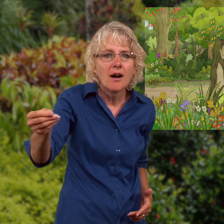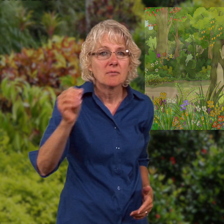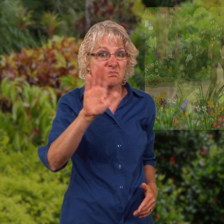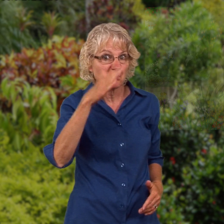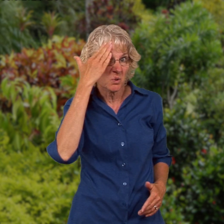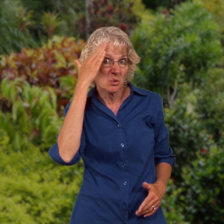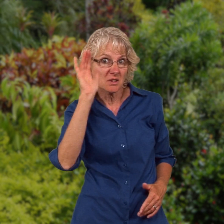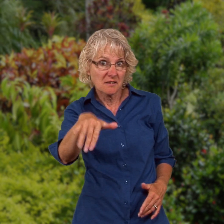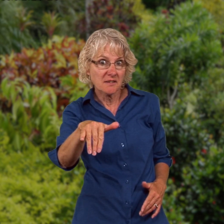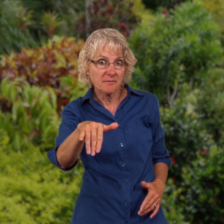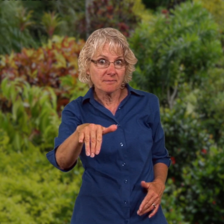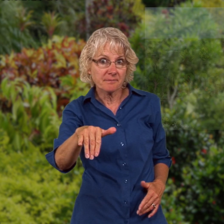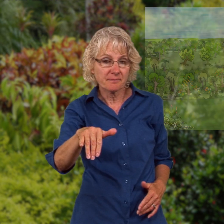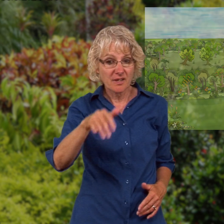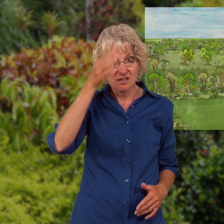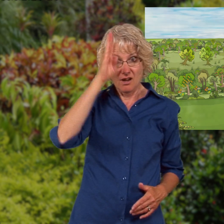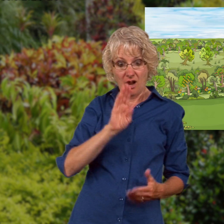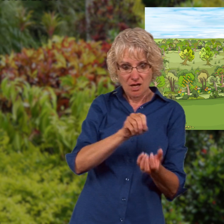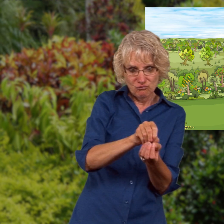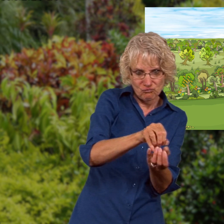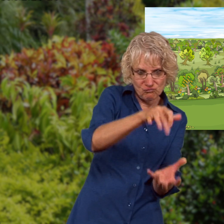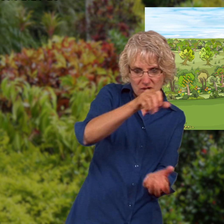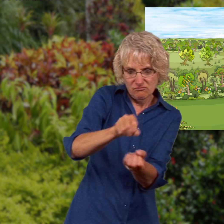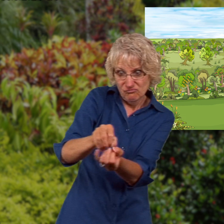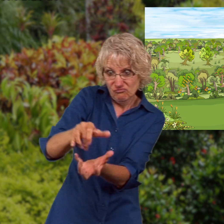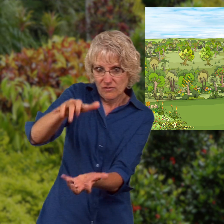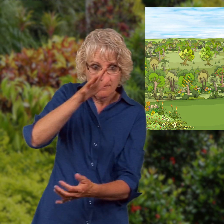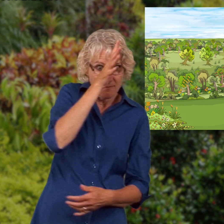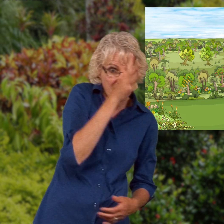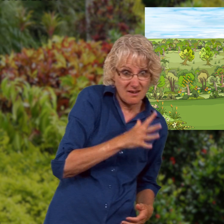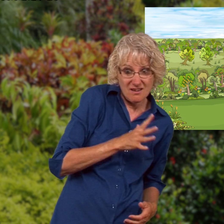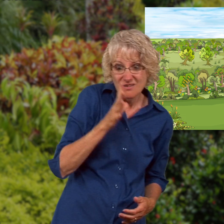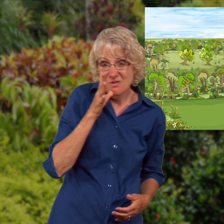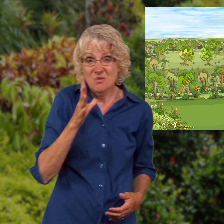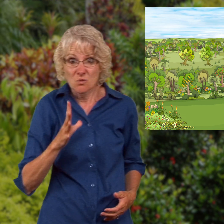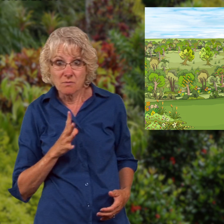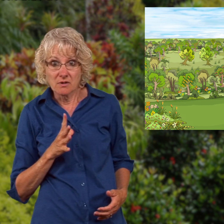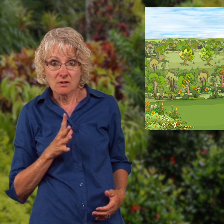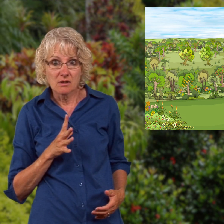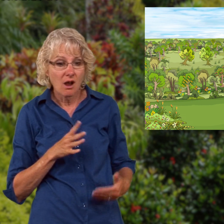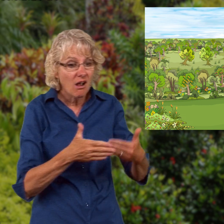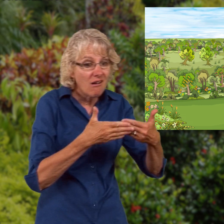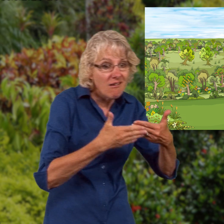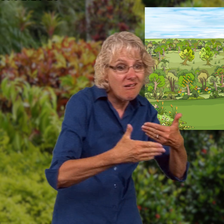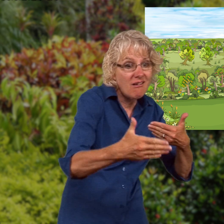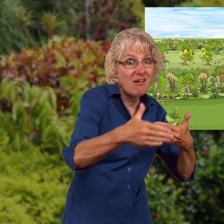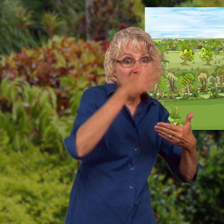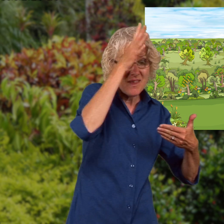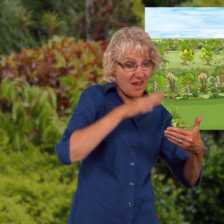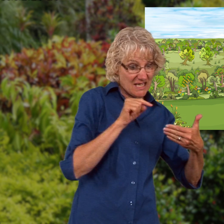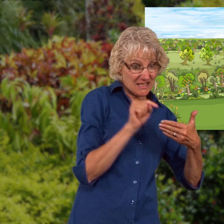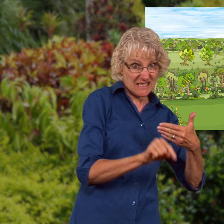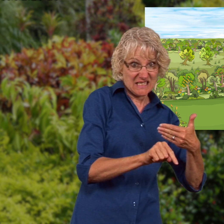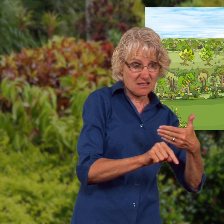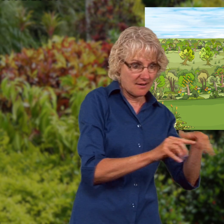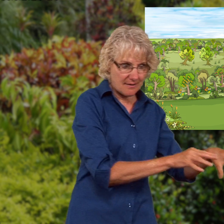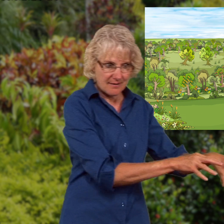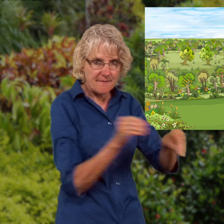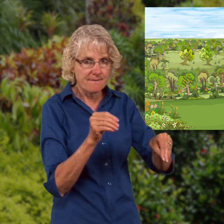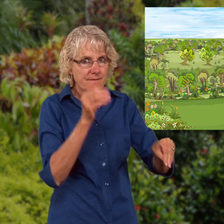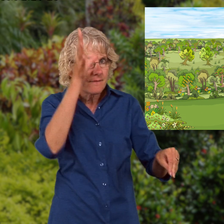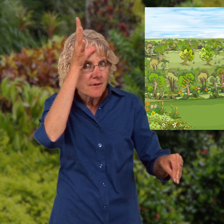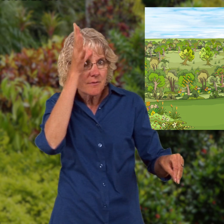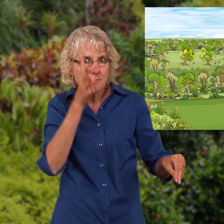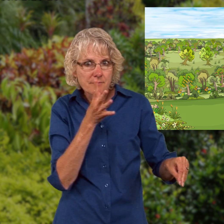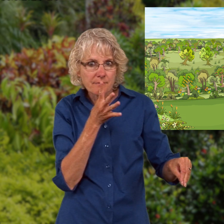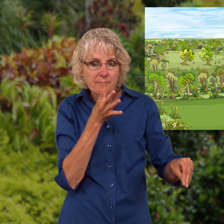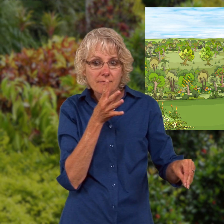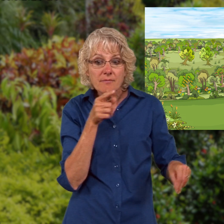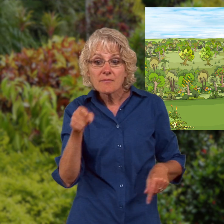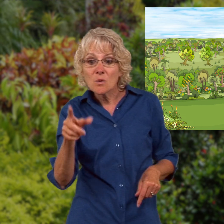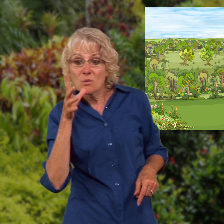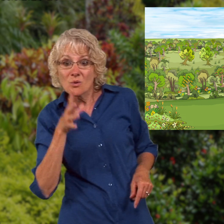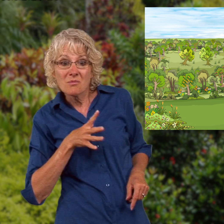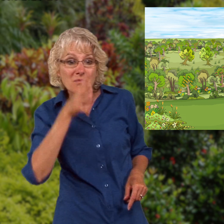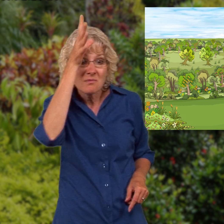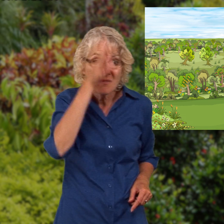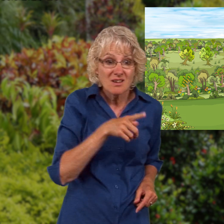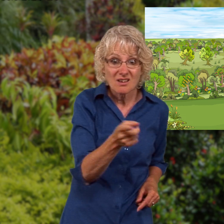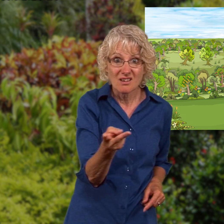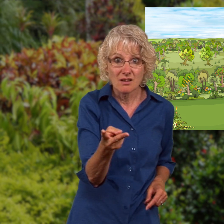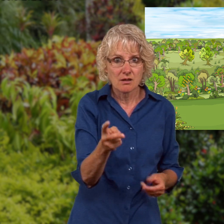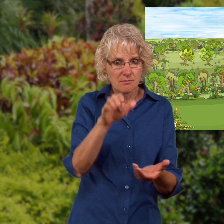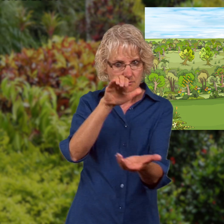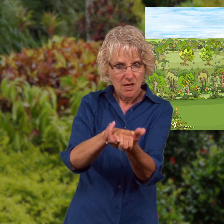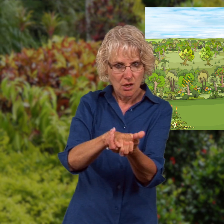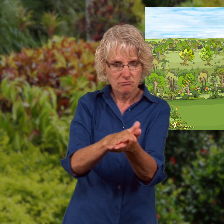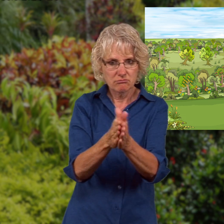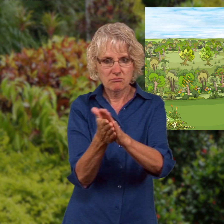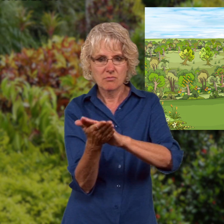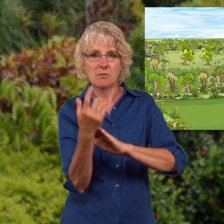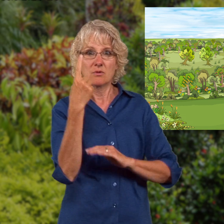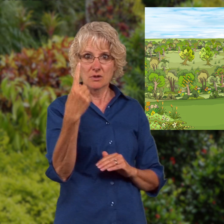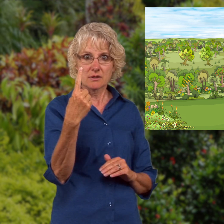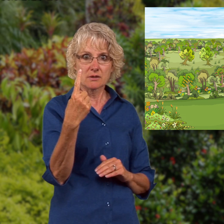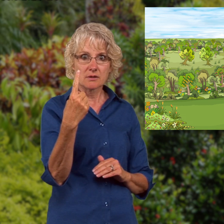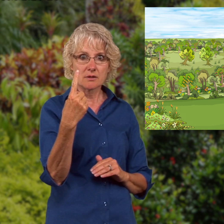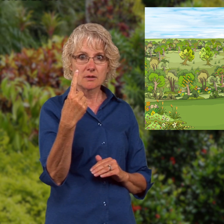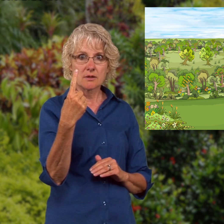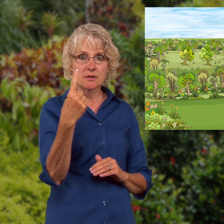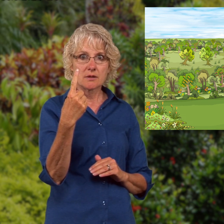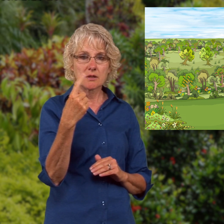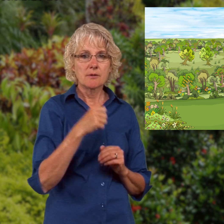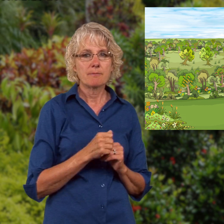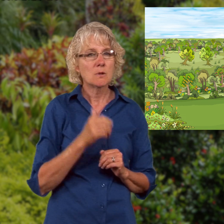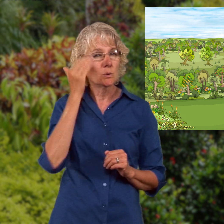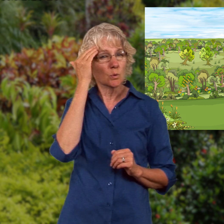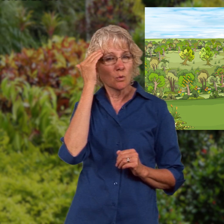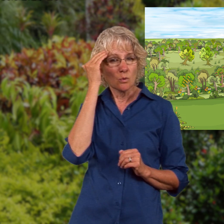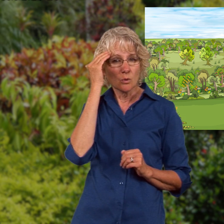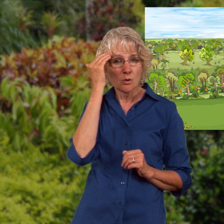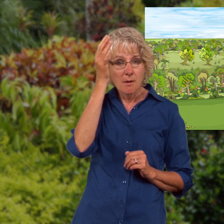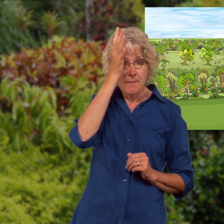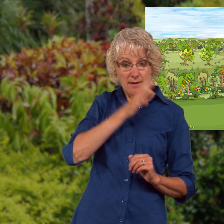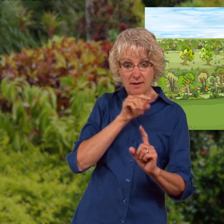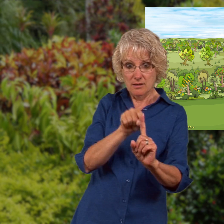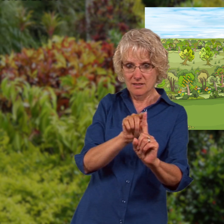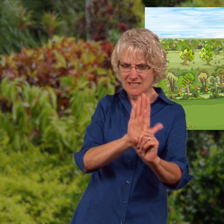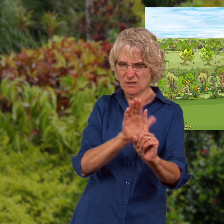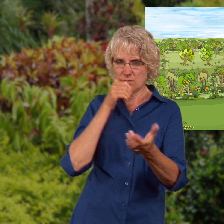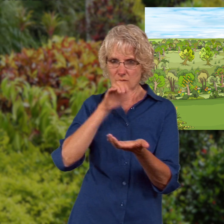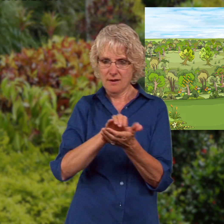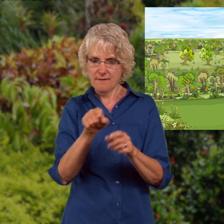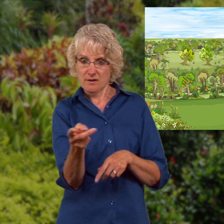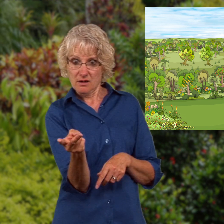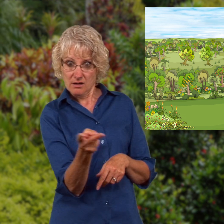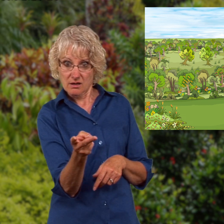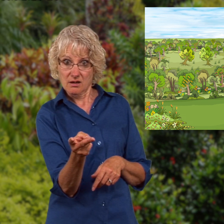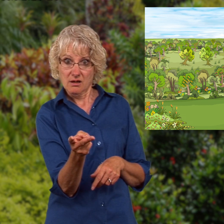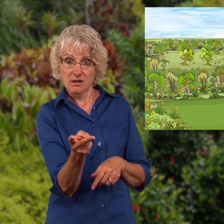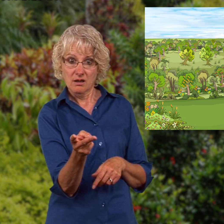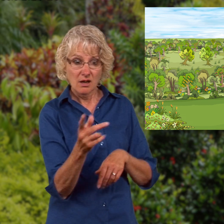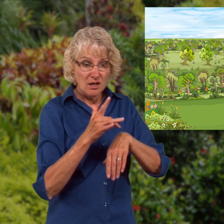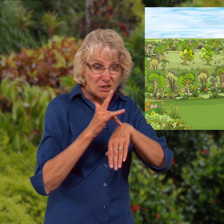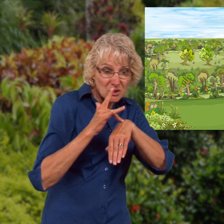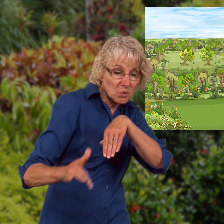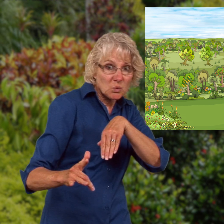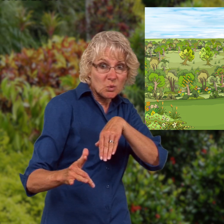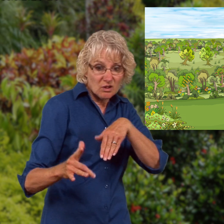For this reason a man will leave his father and mother and be united to his wife, and they will become one flesh.